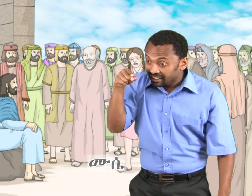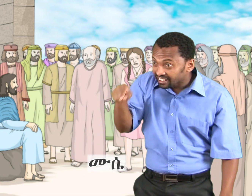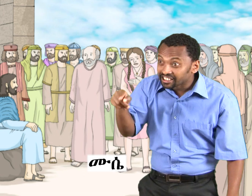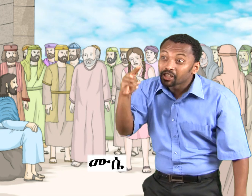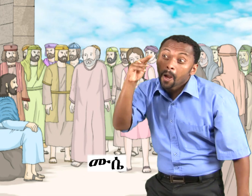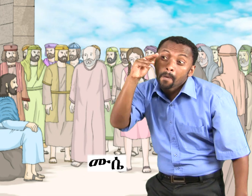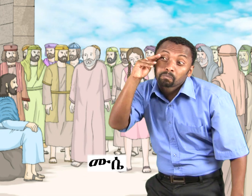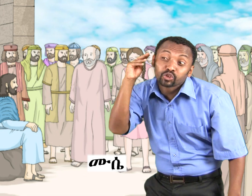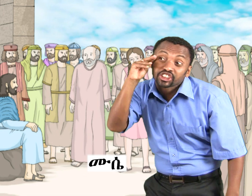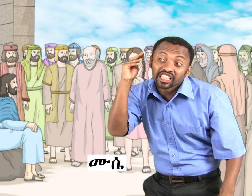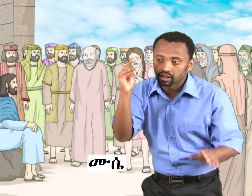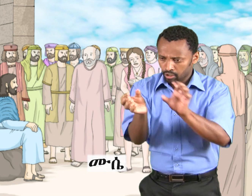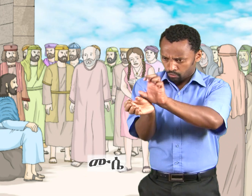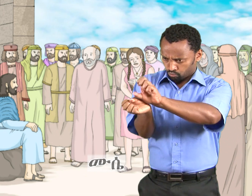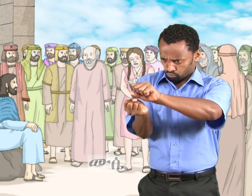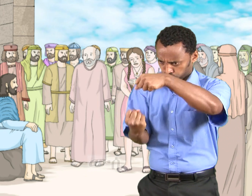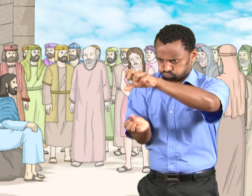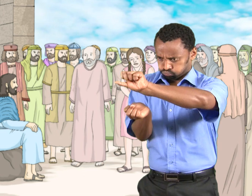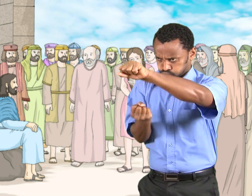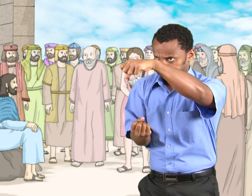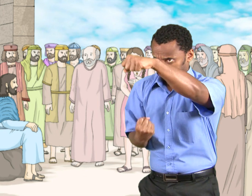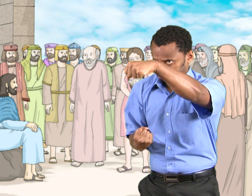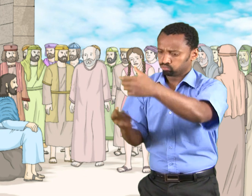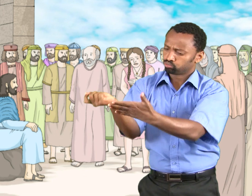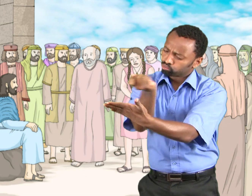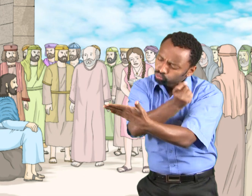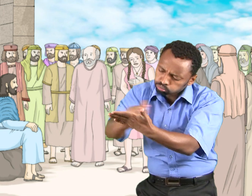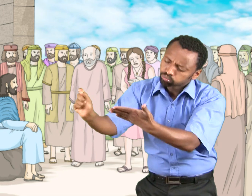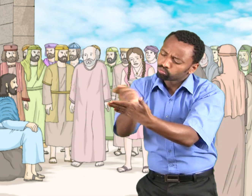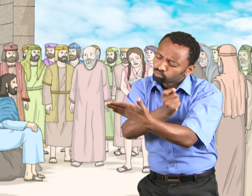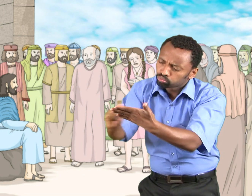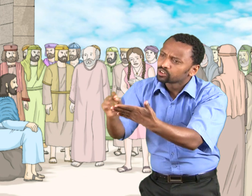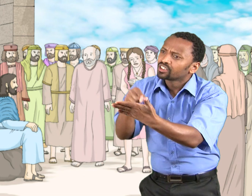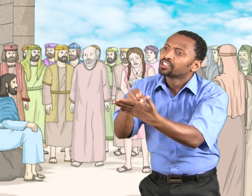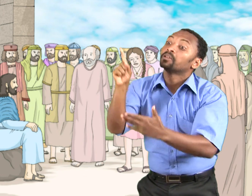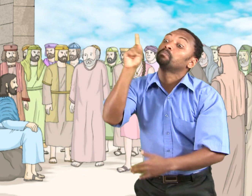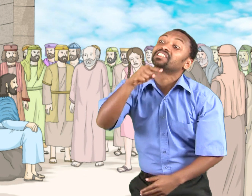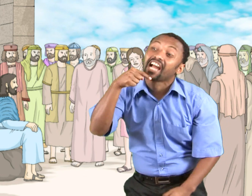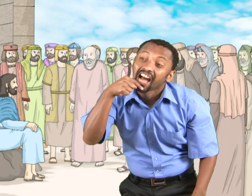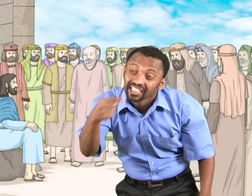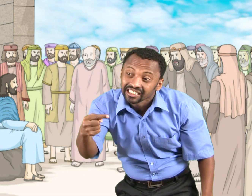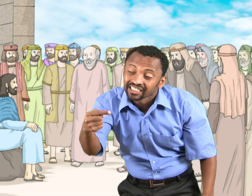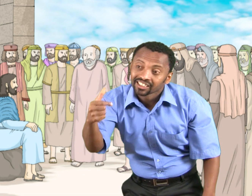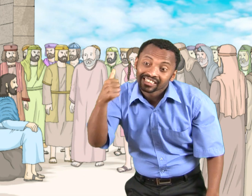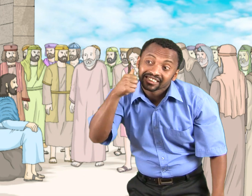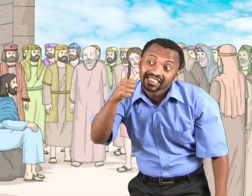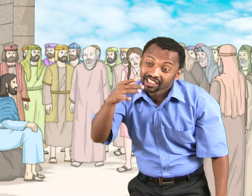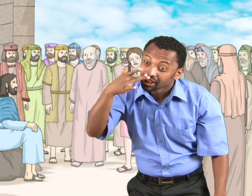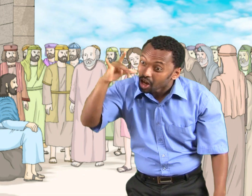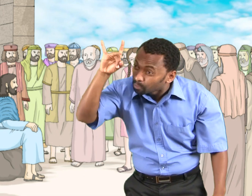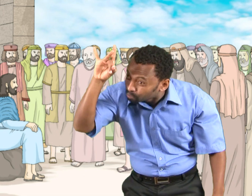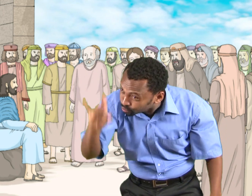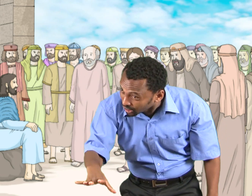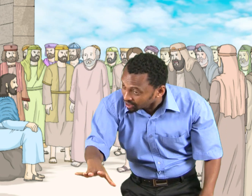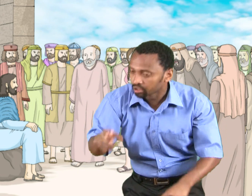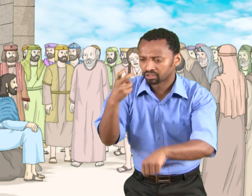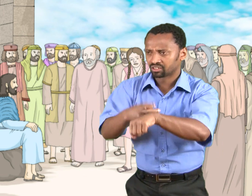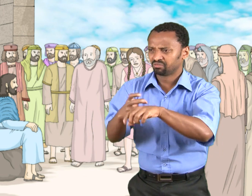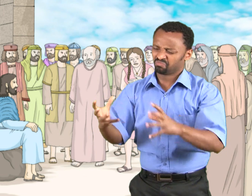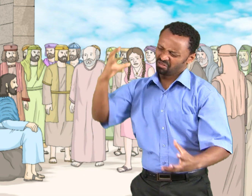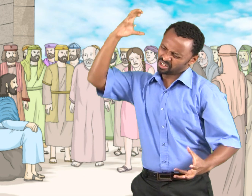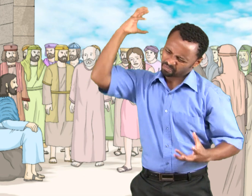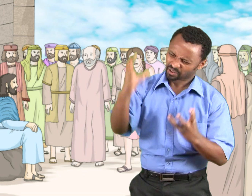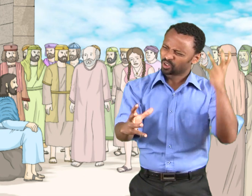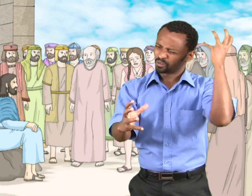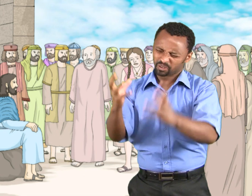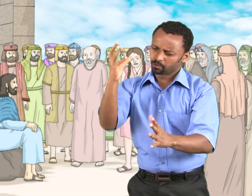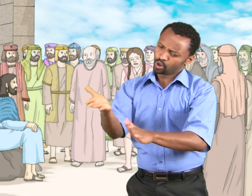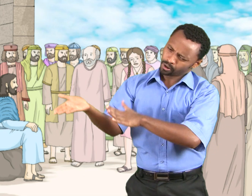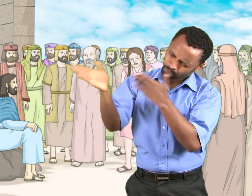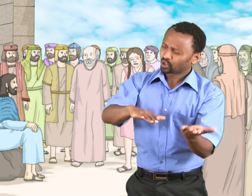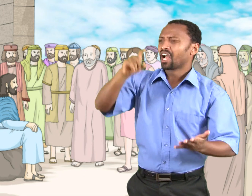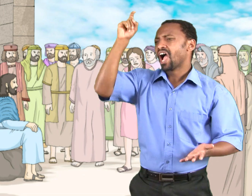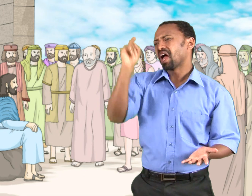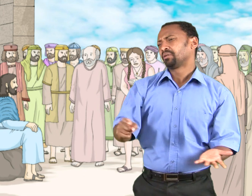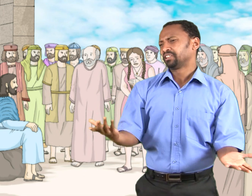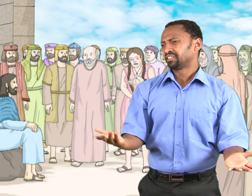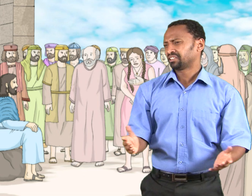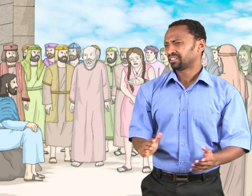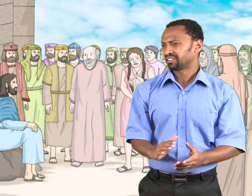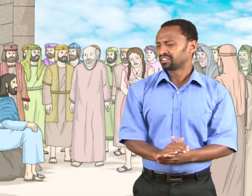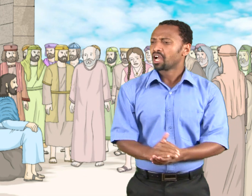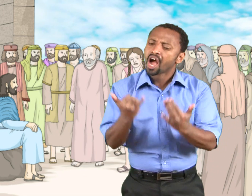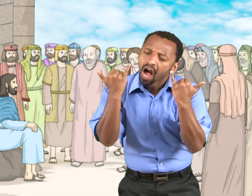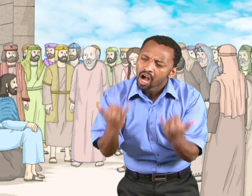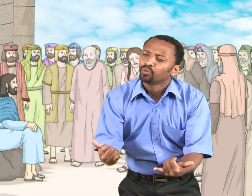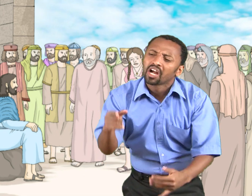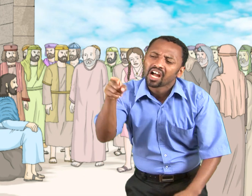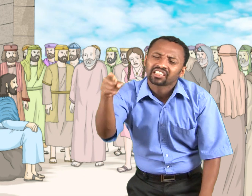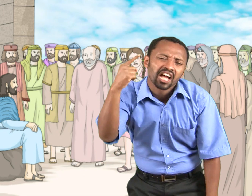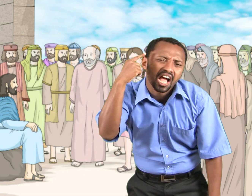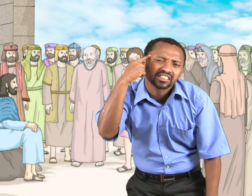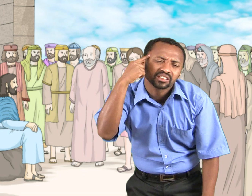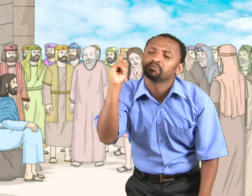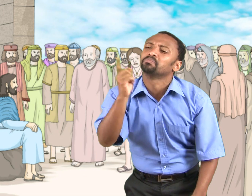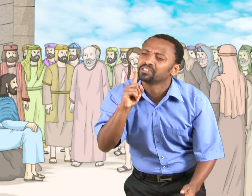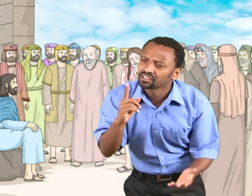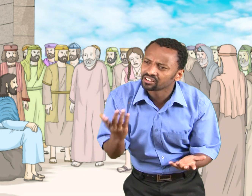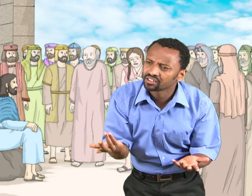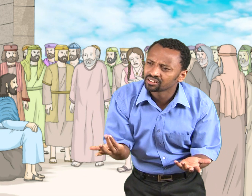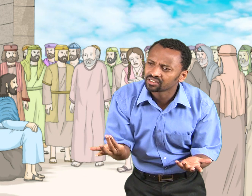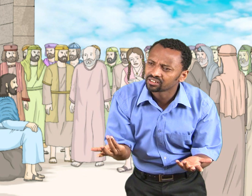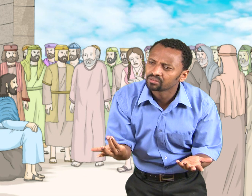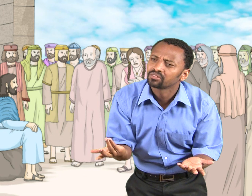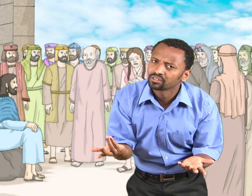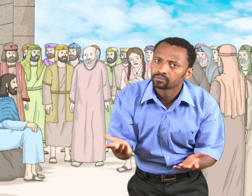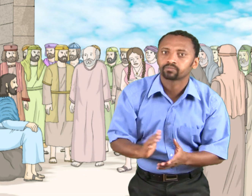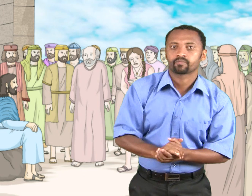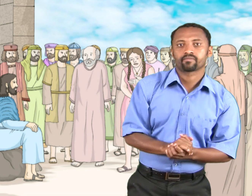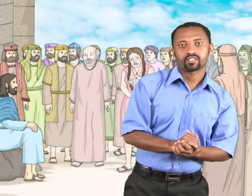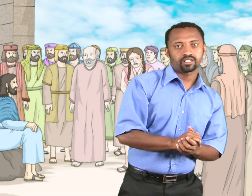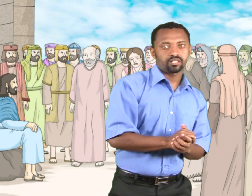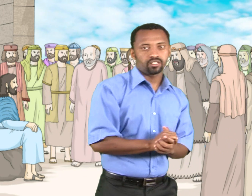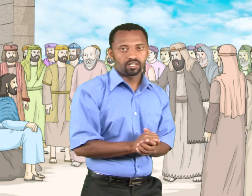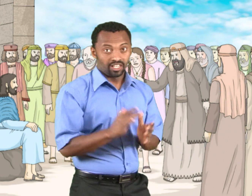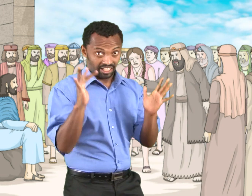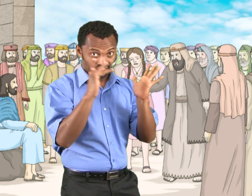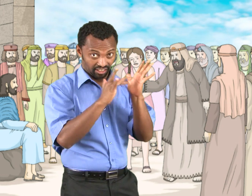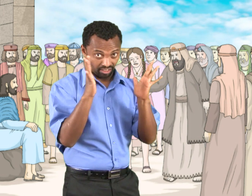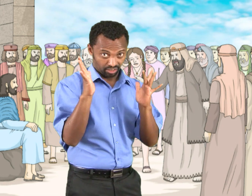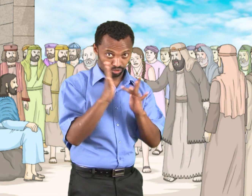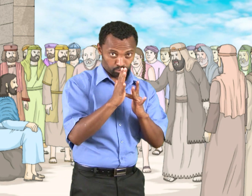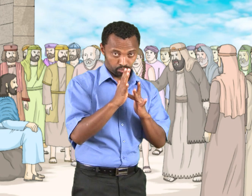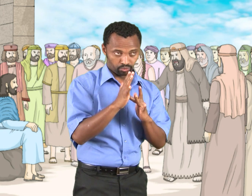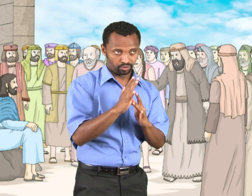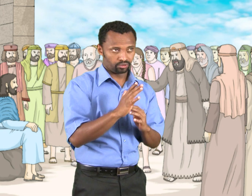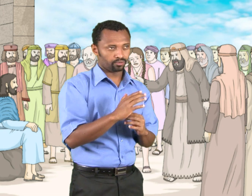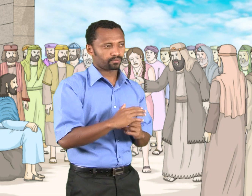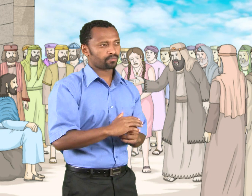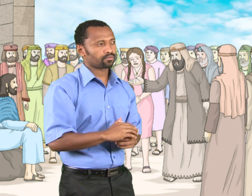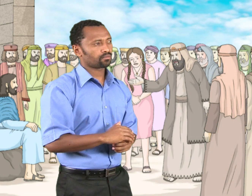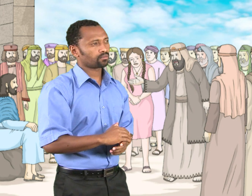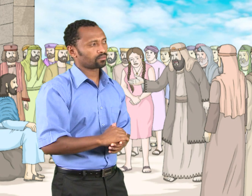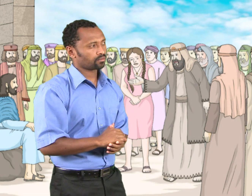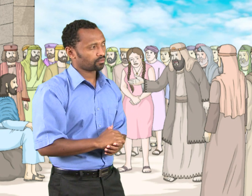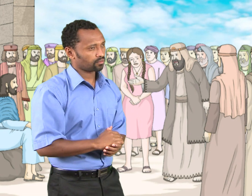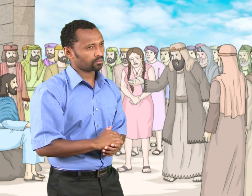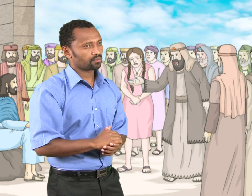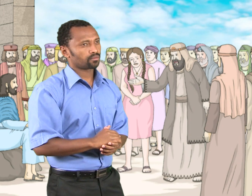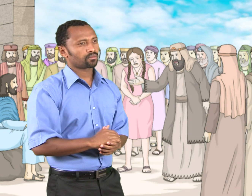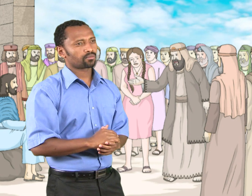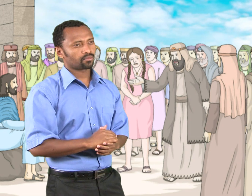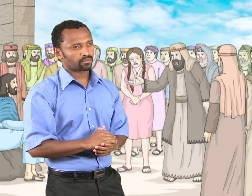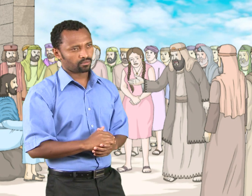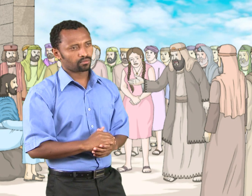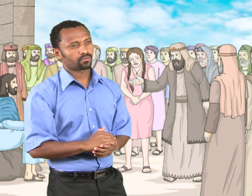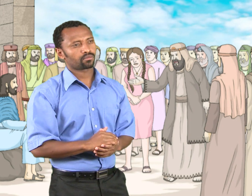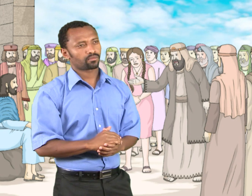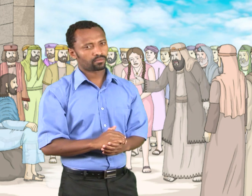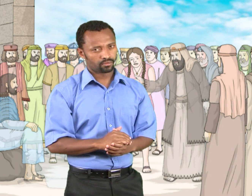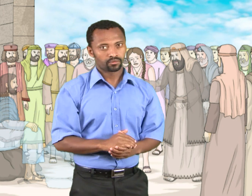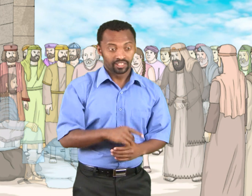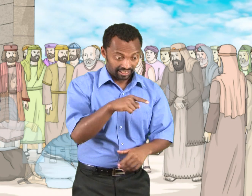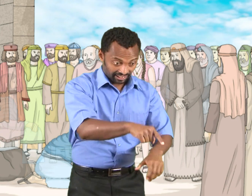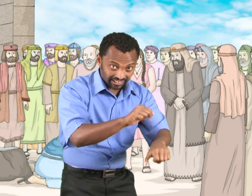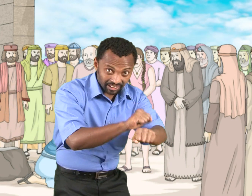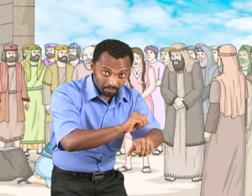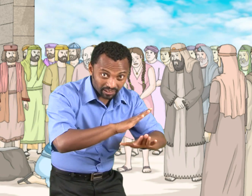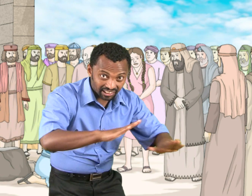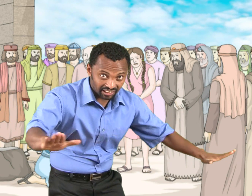They said this to test Him, in order to have a basis for accusing Him.